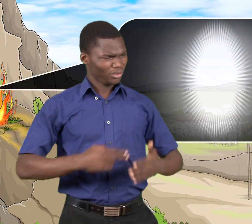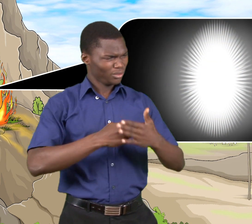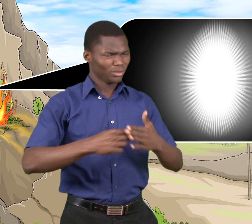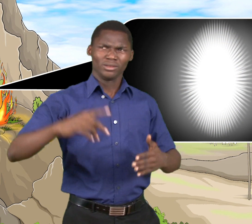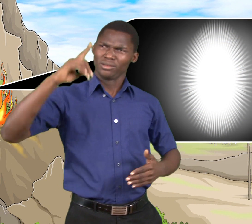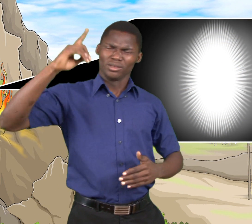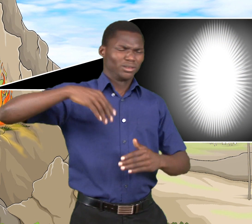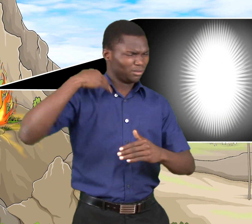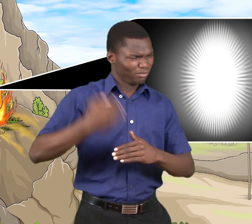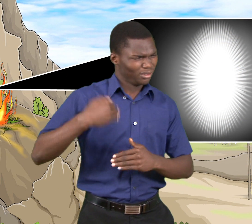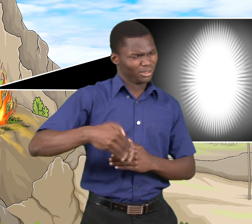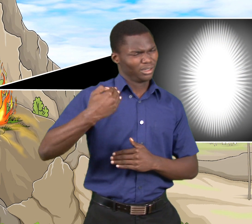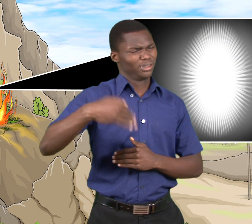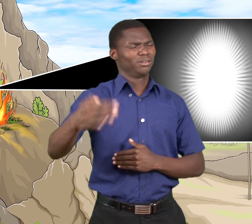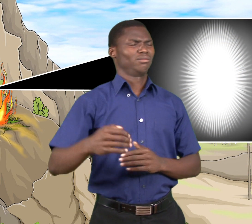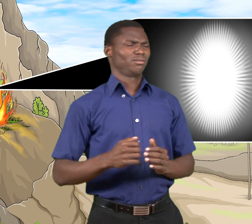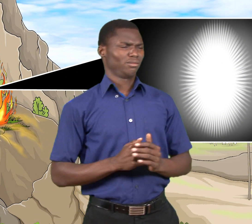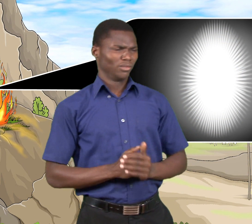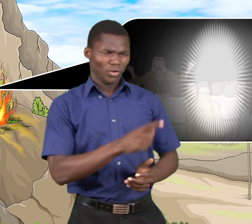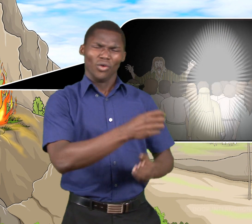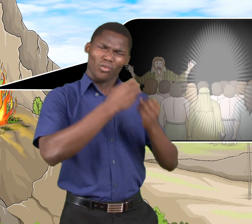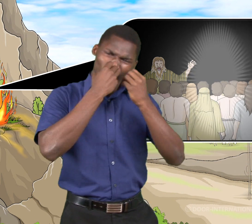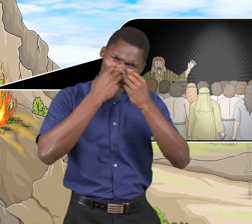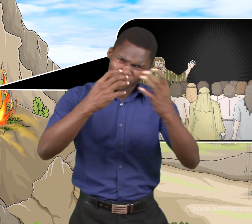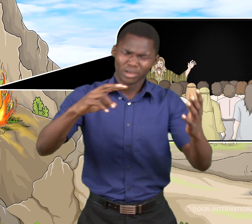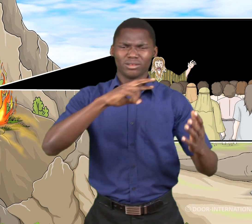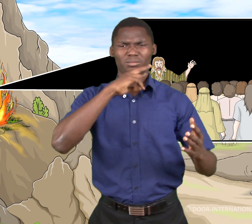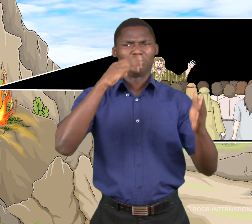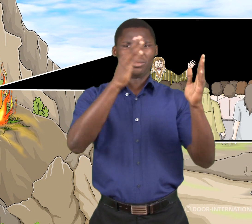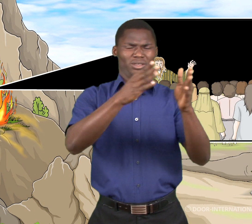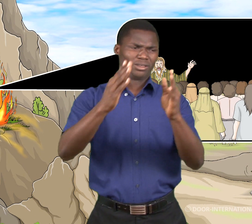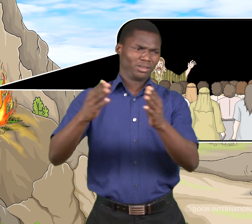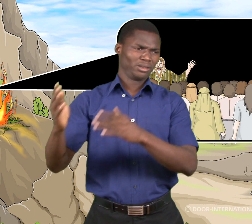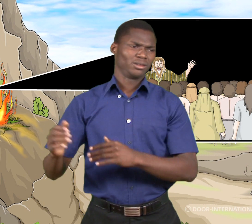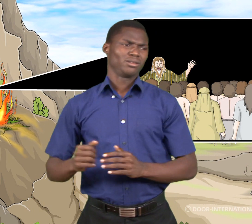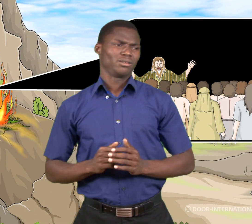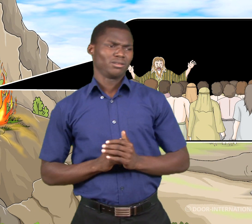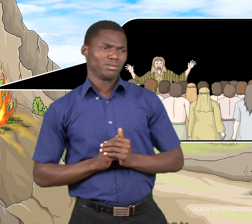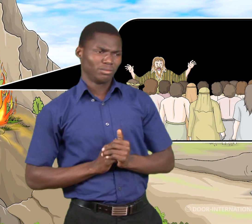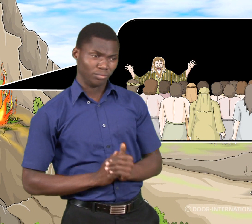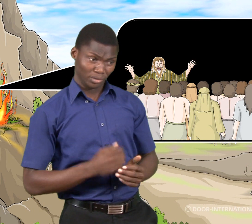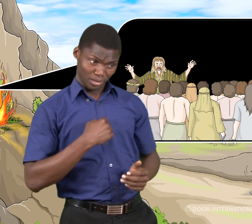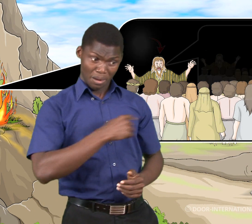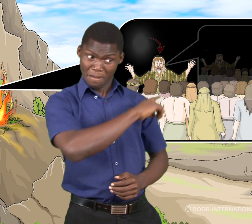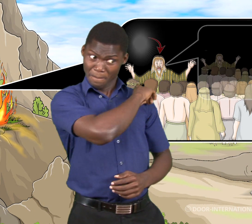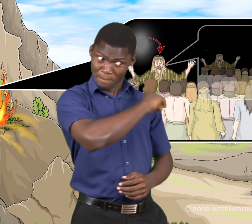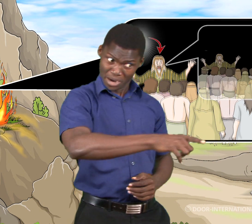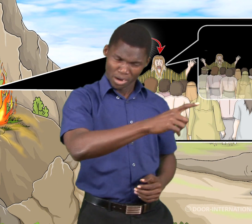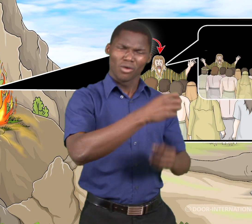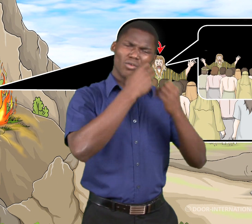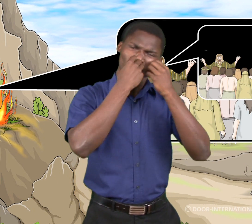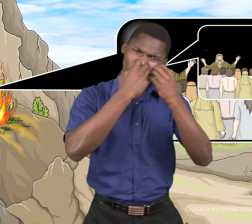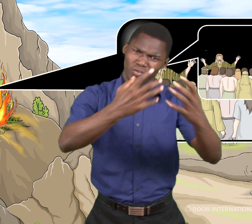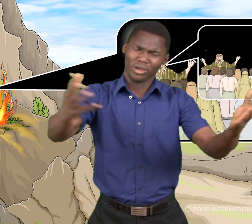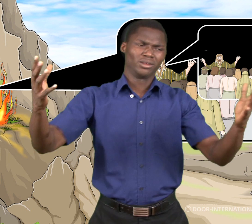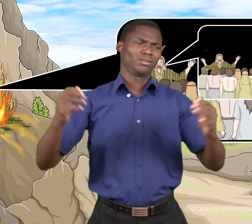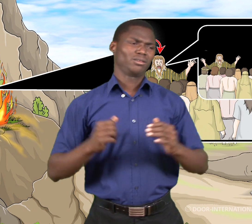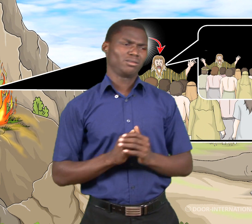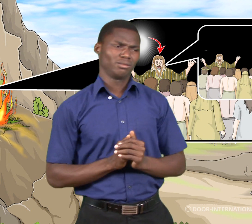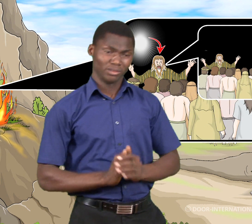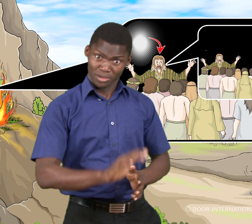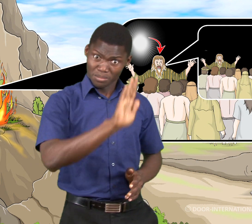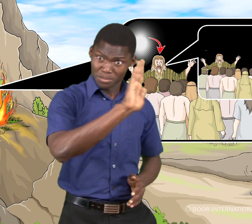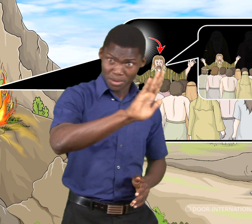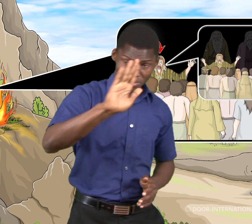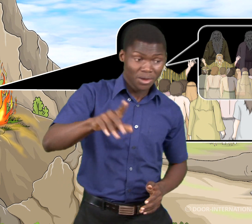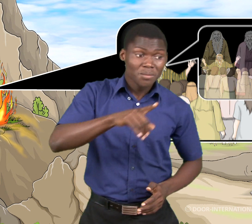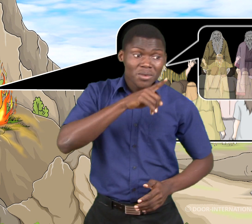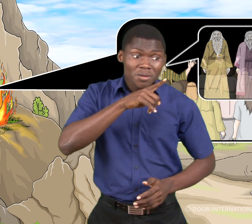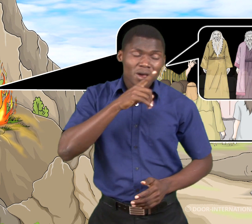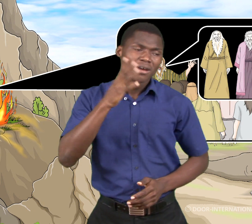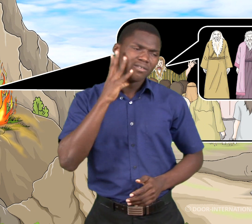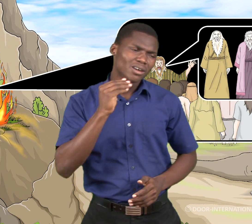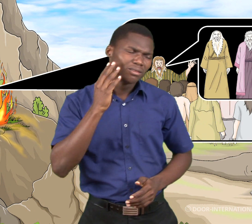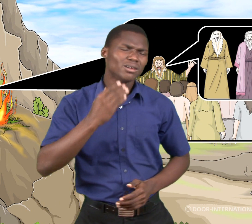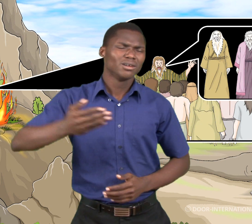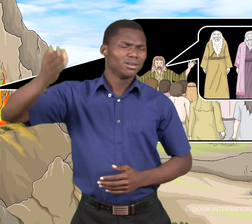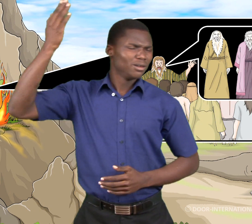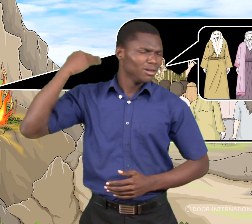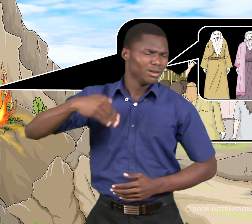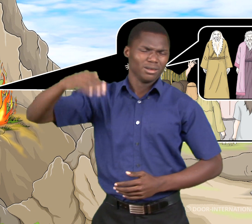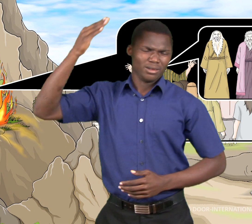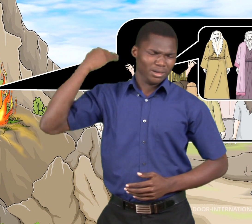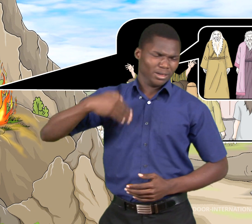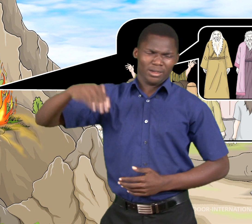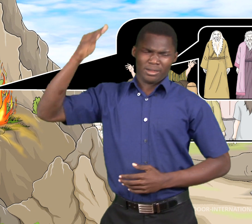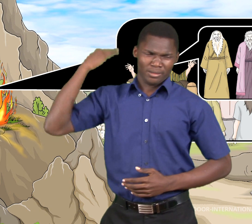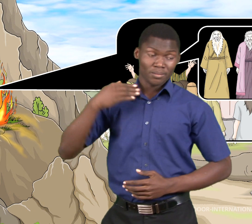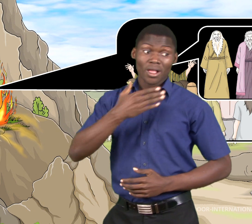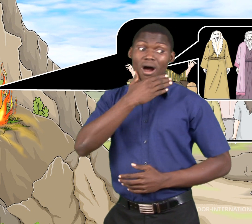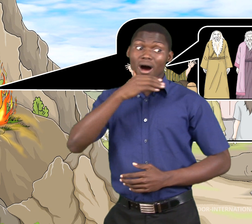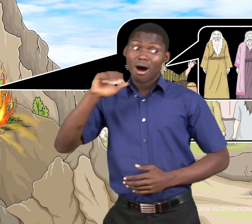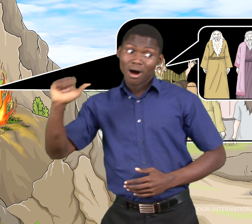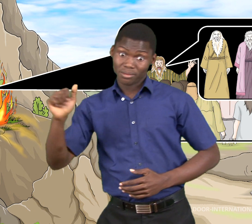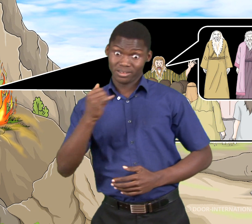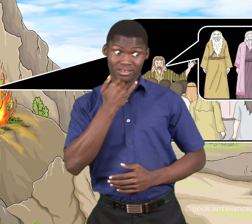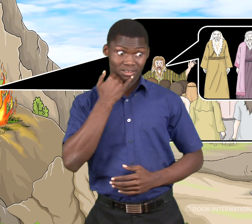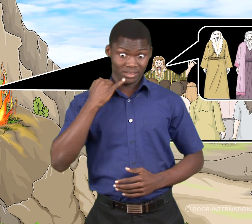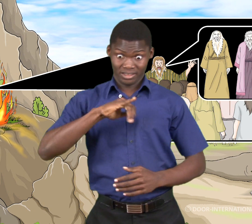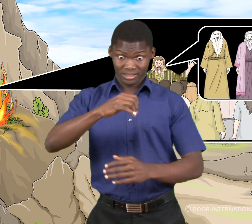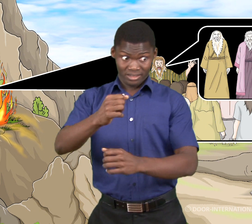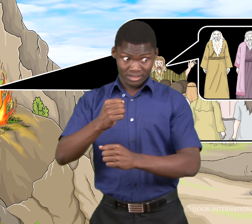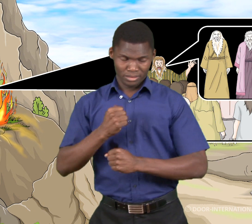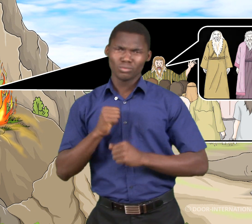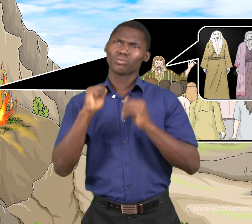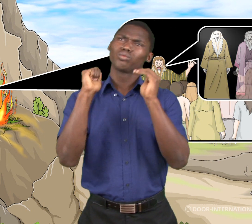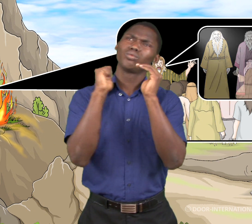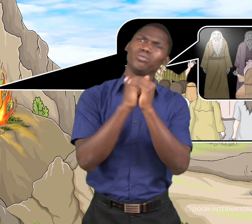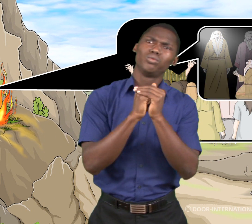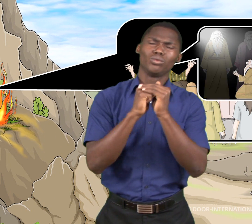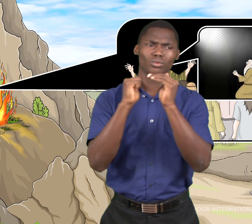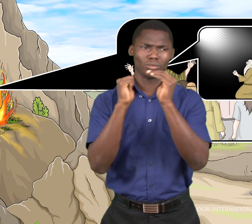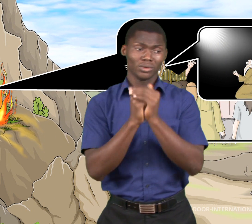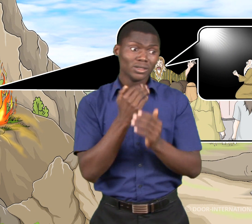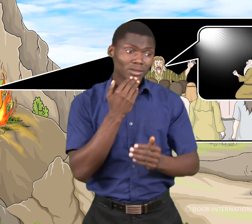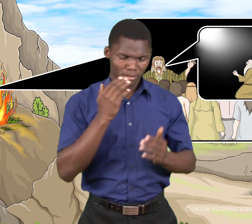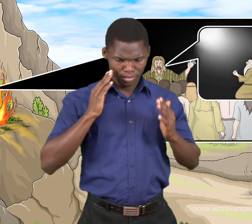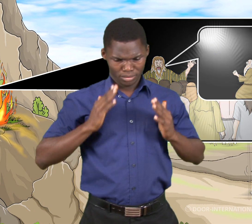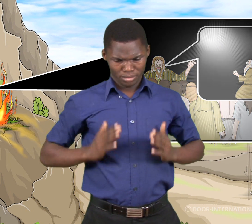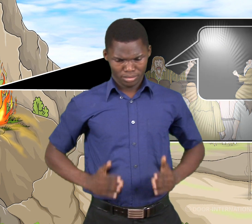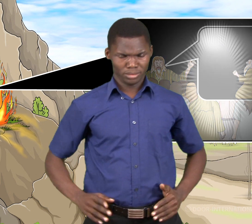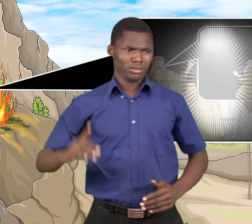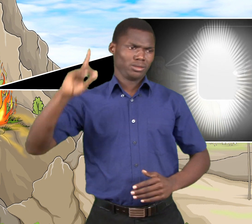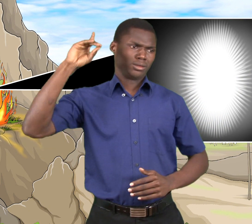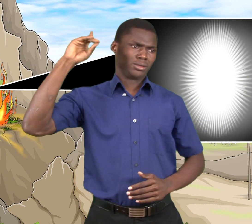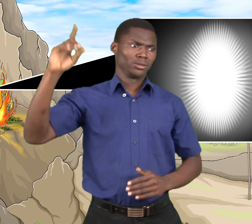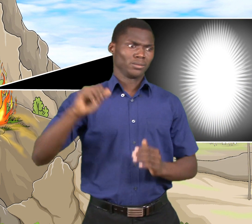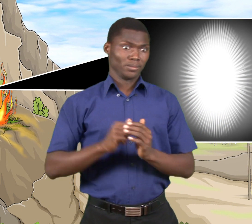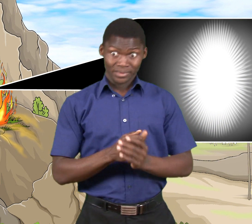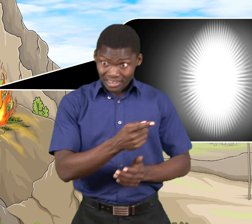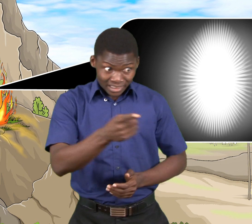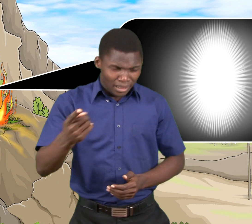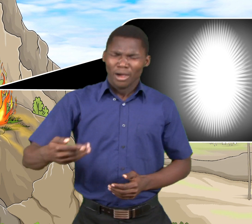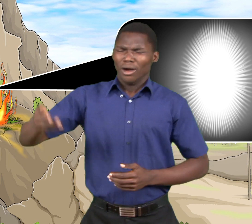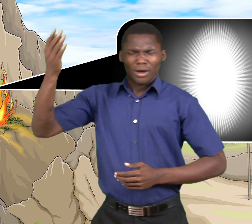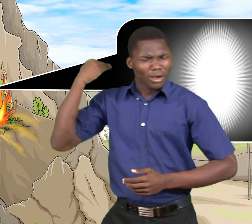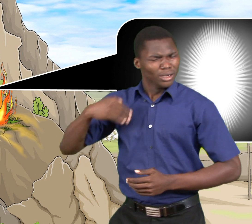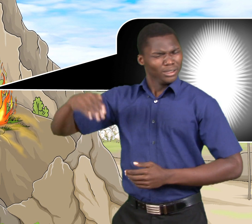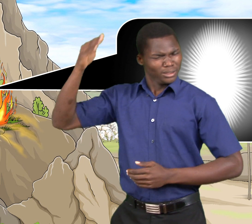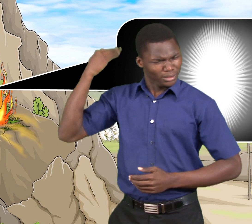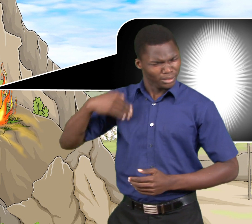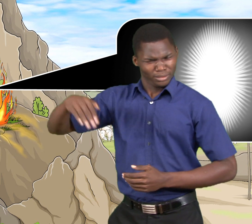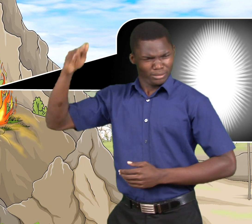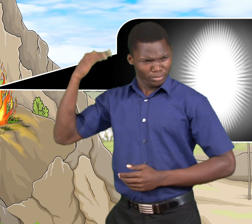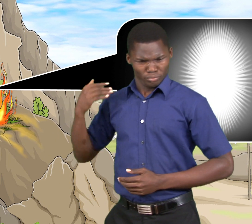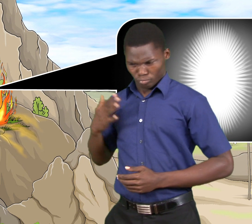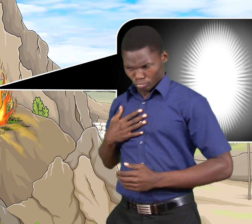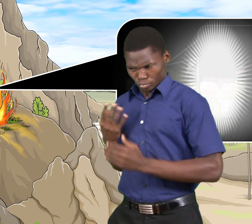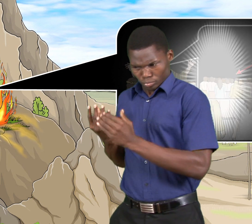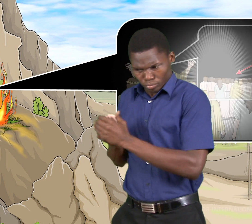This is what you are to say to the Israelites: ‘I AM has sent me to you.’” God also told Moses, “Say to the Israelites, ‘The LORD, the God of your fathers—the God of Abraham, the God of Isaac, and the God of Jacob—has sent me to you.’